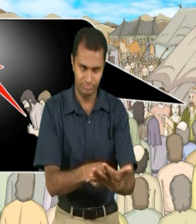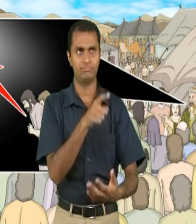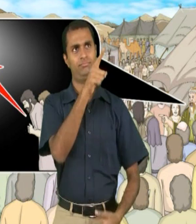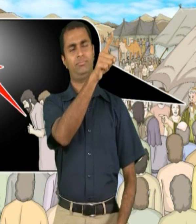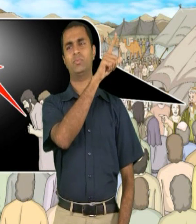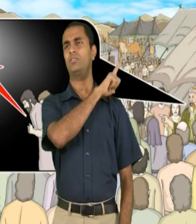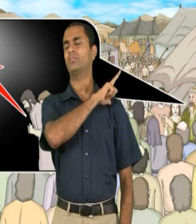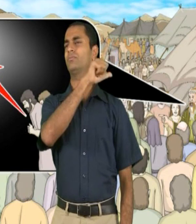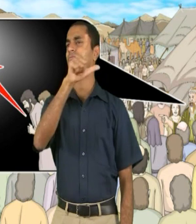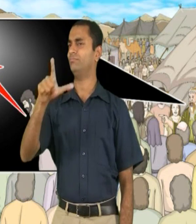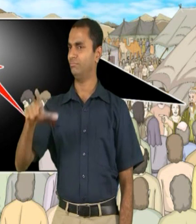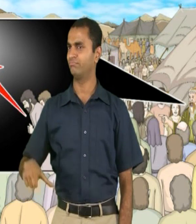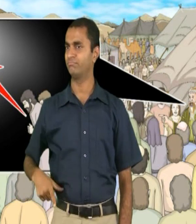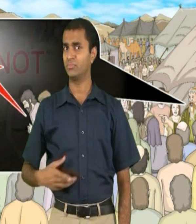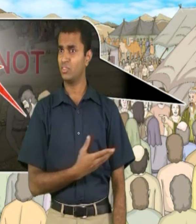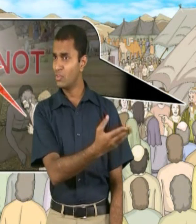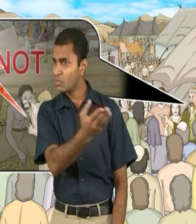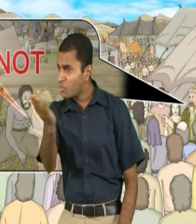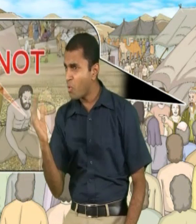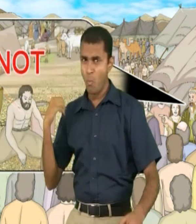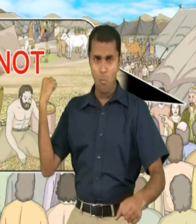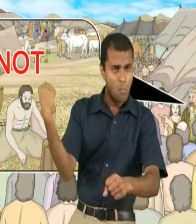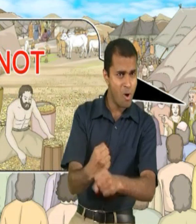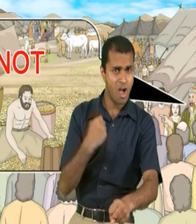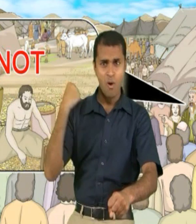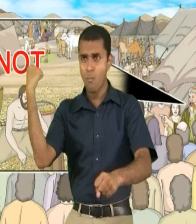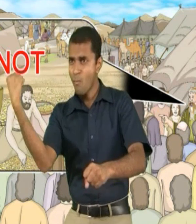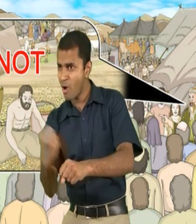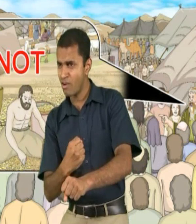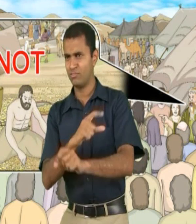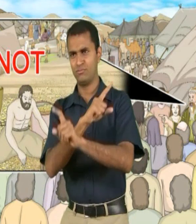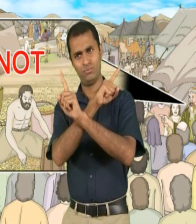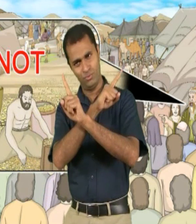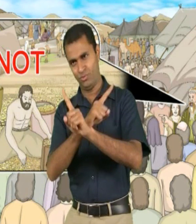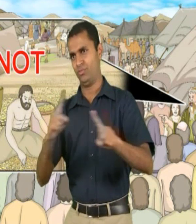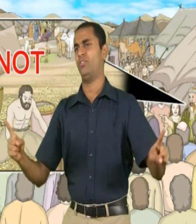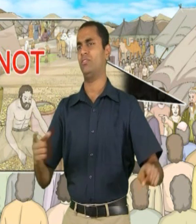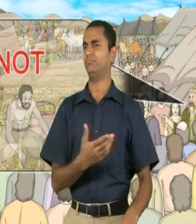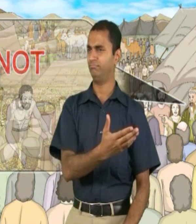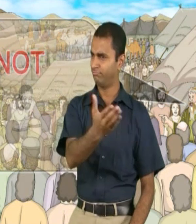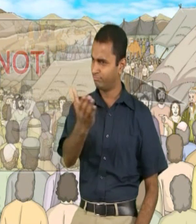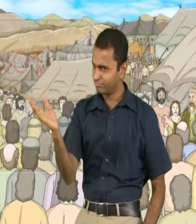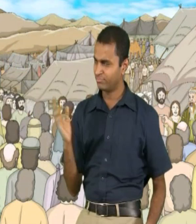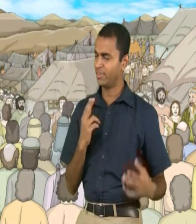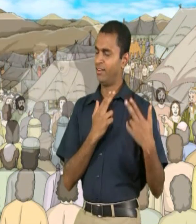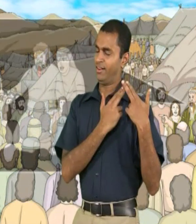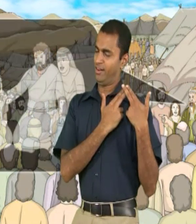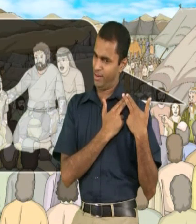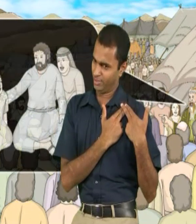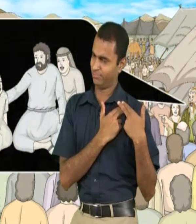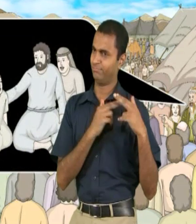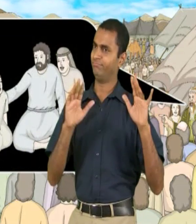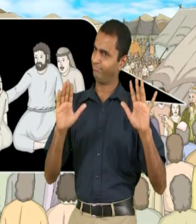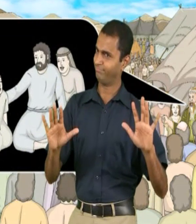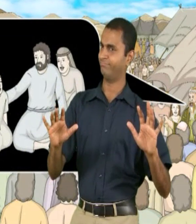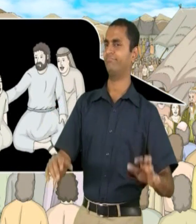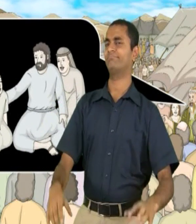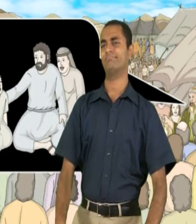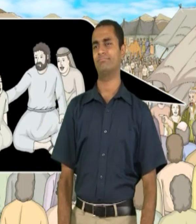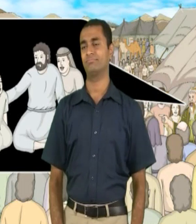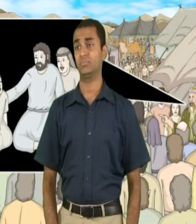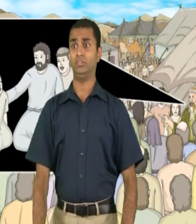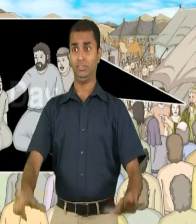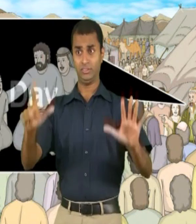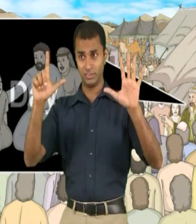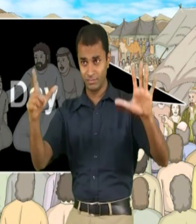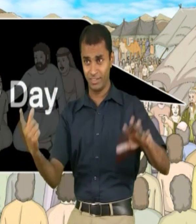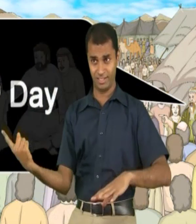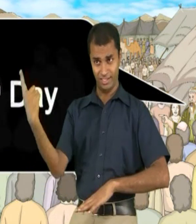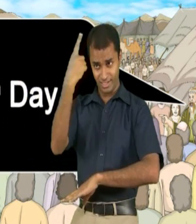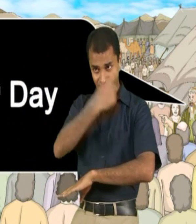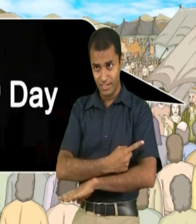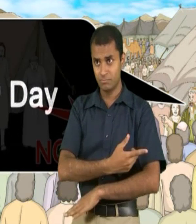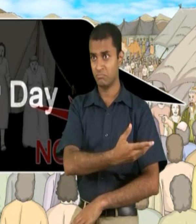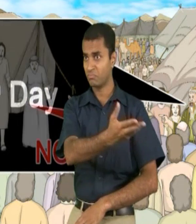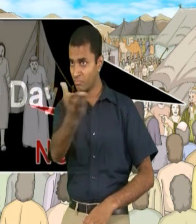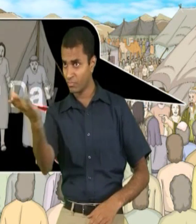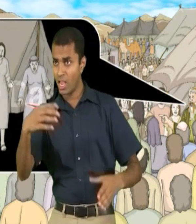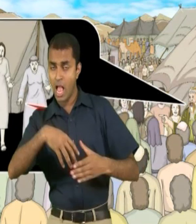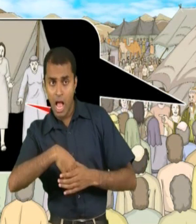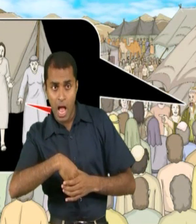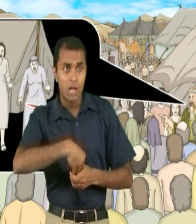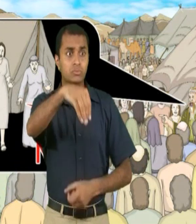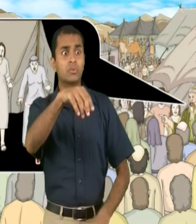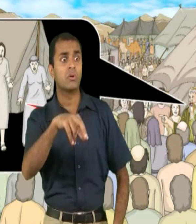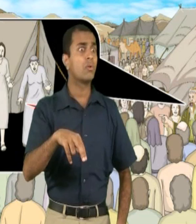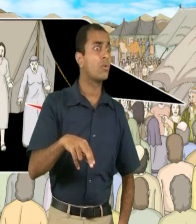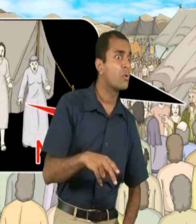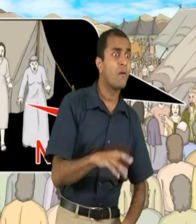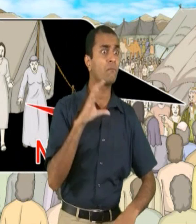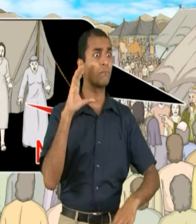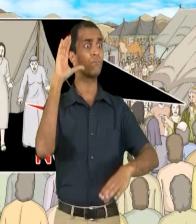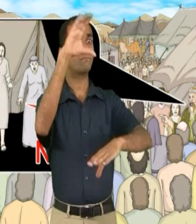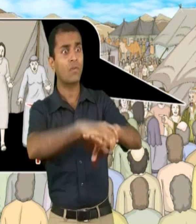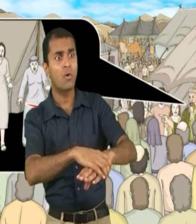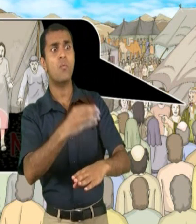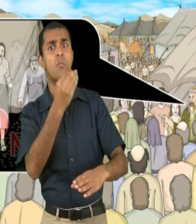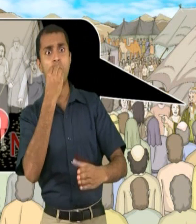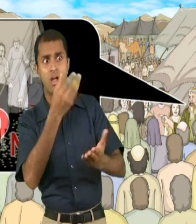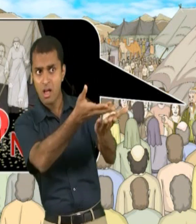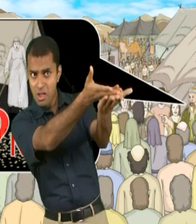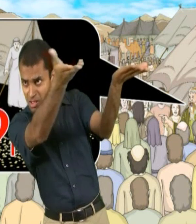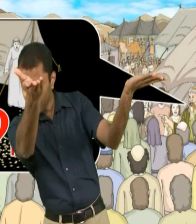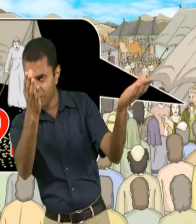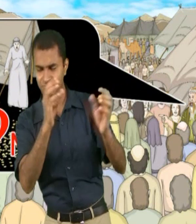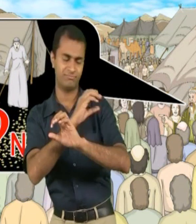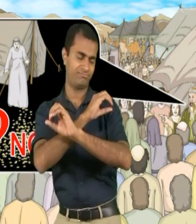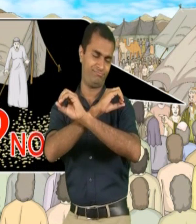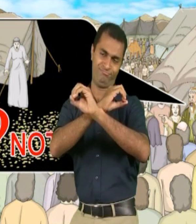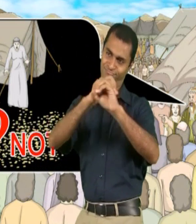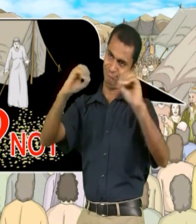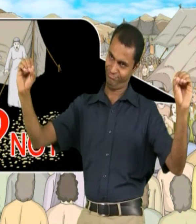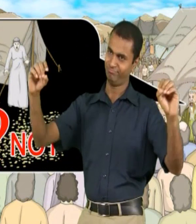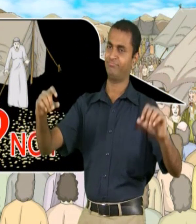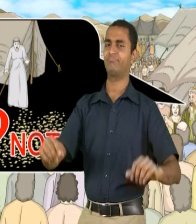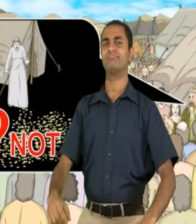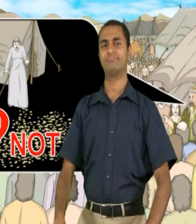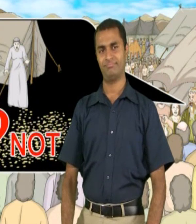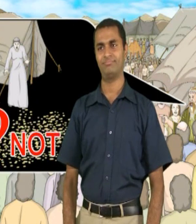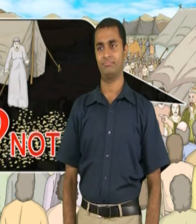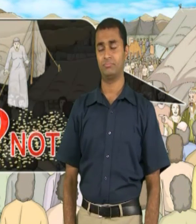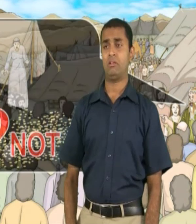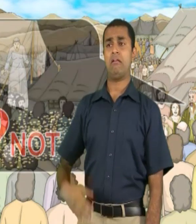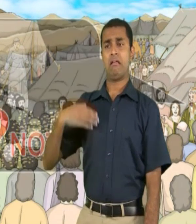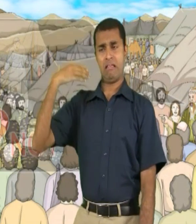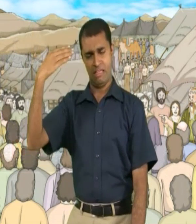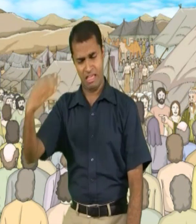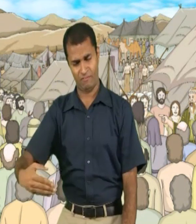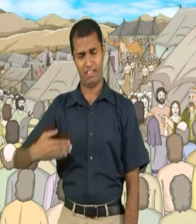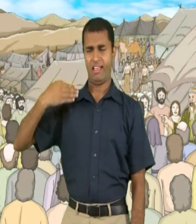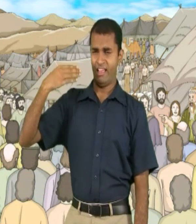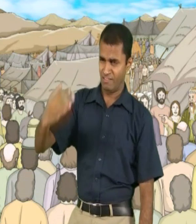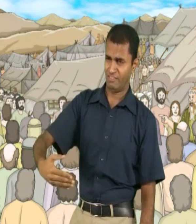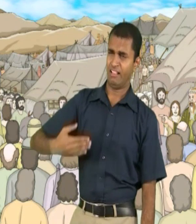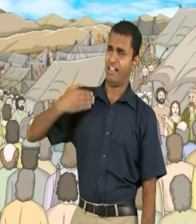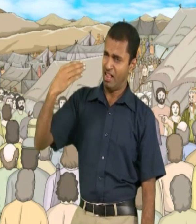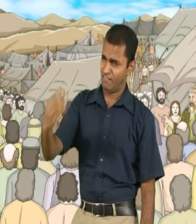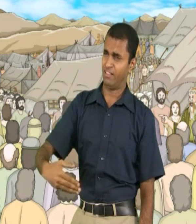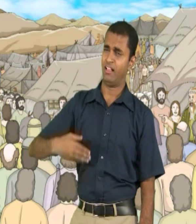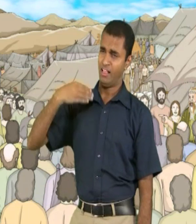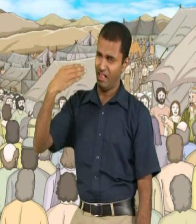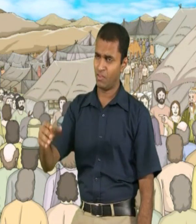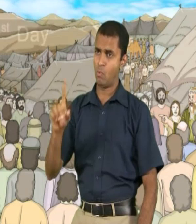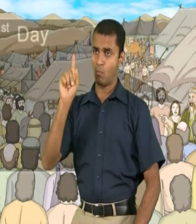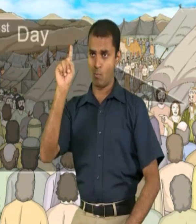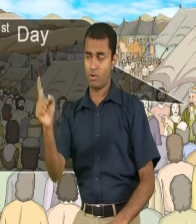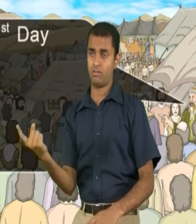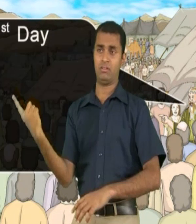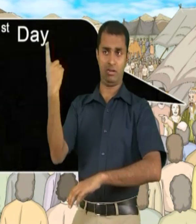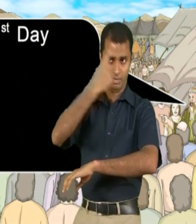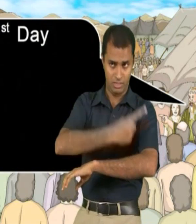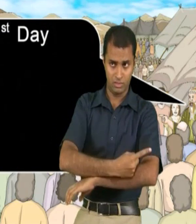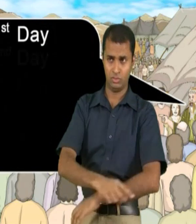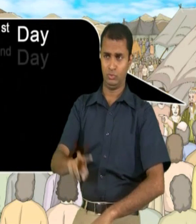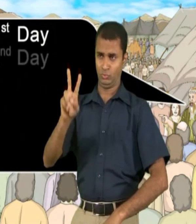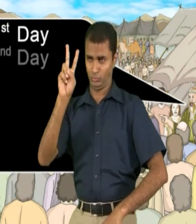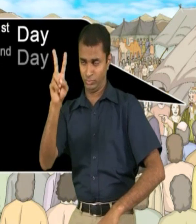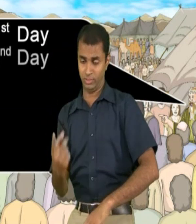Today you will not find anything in the field.